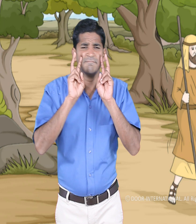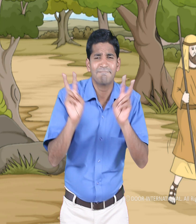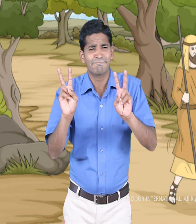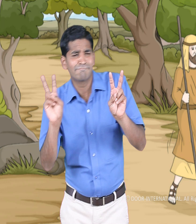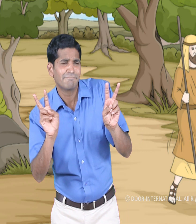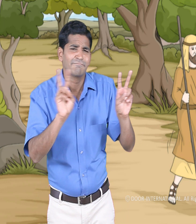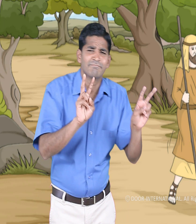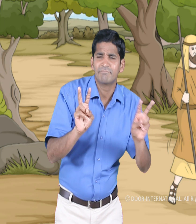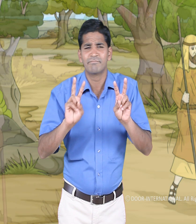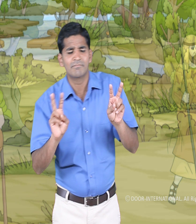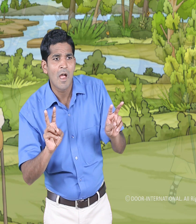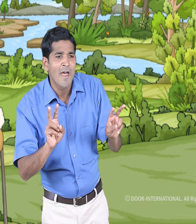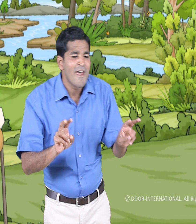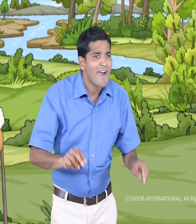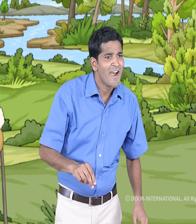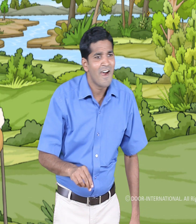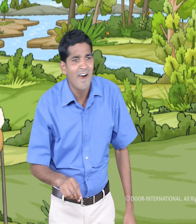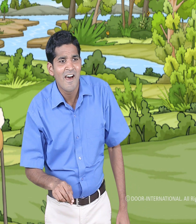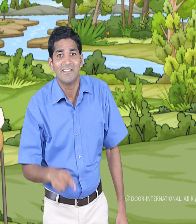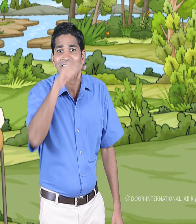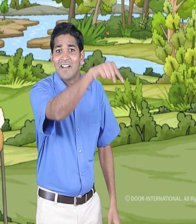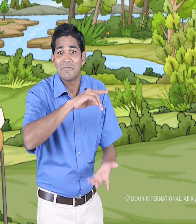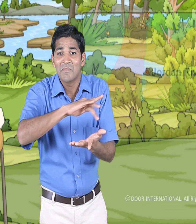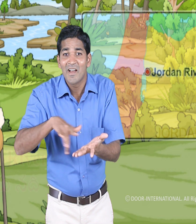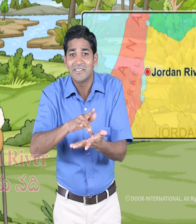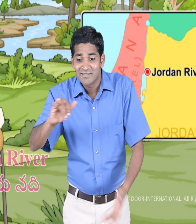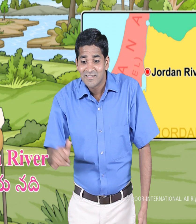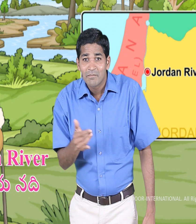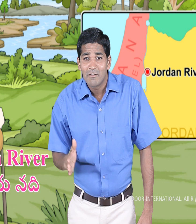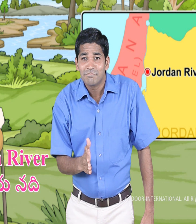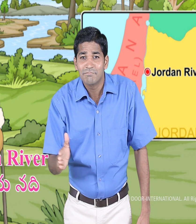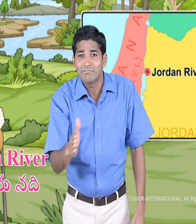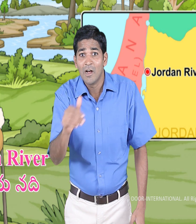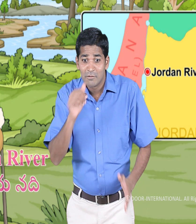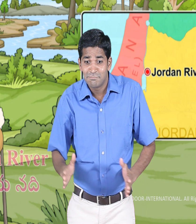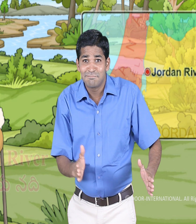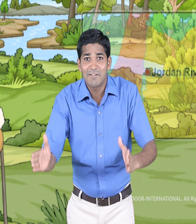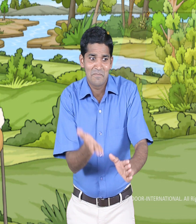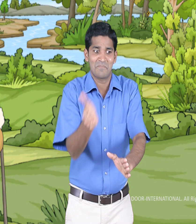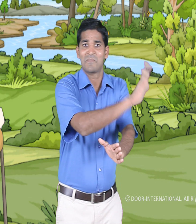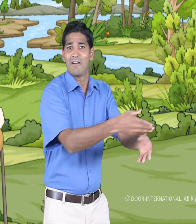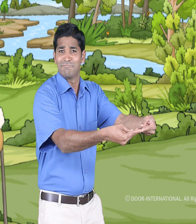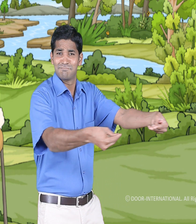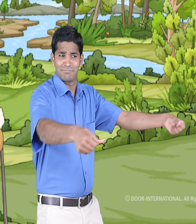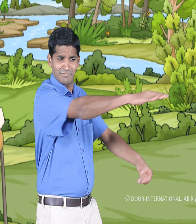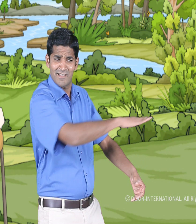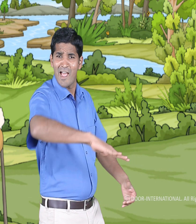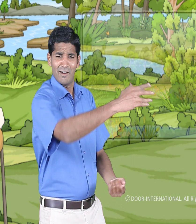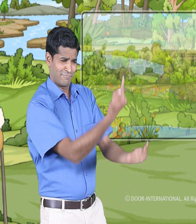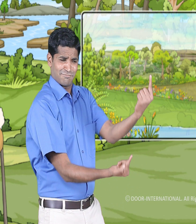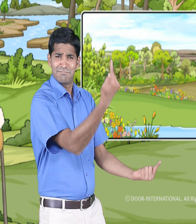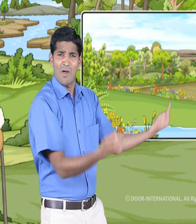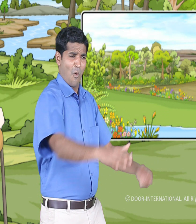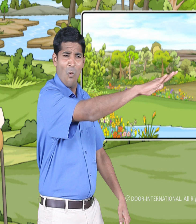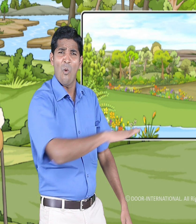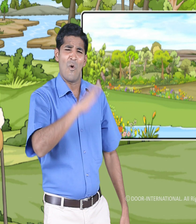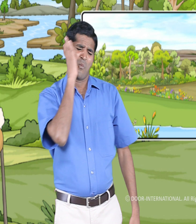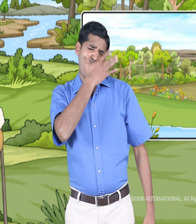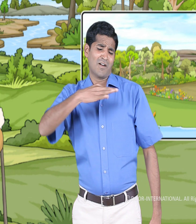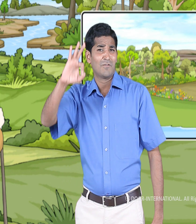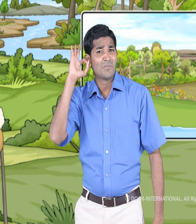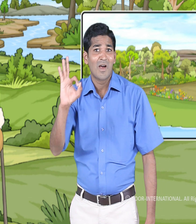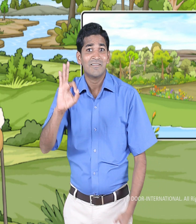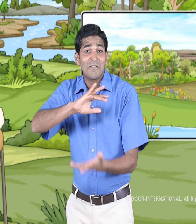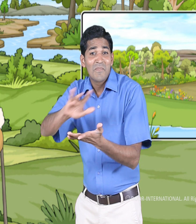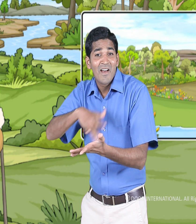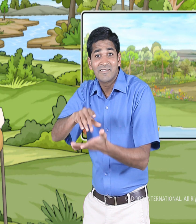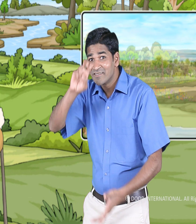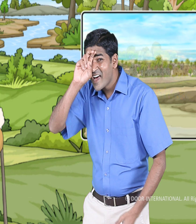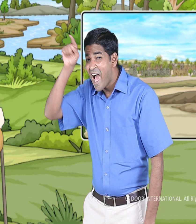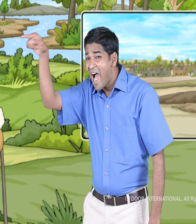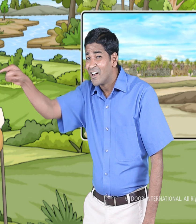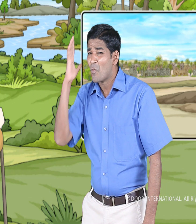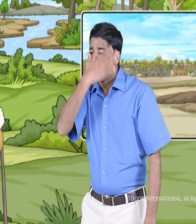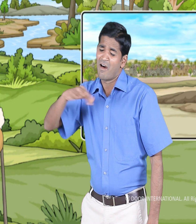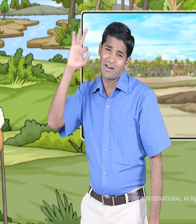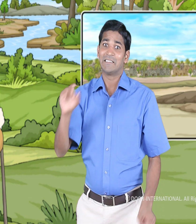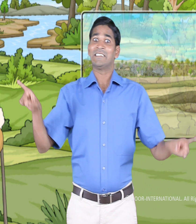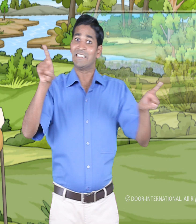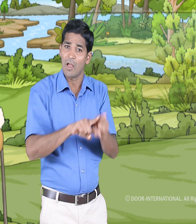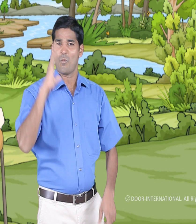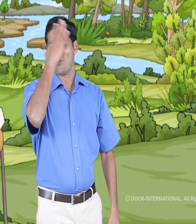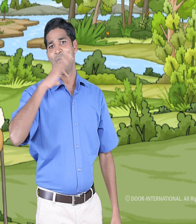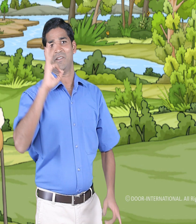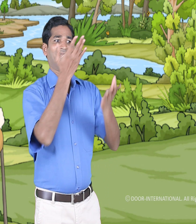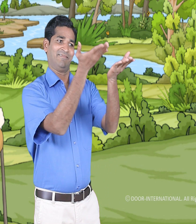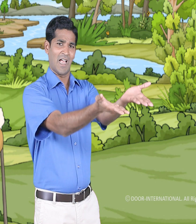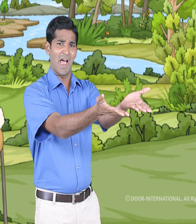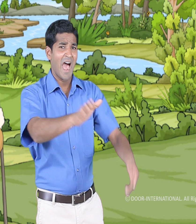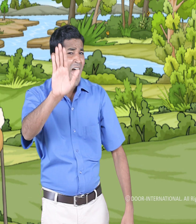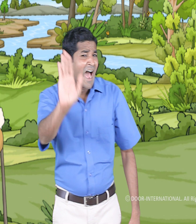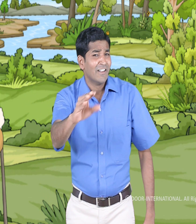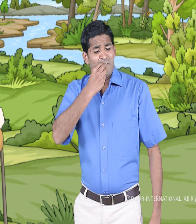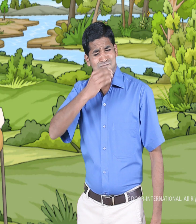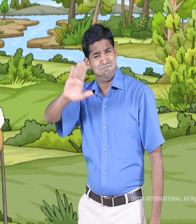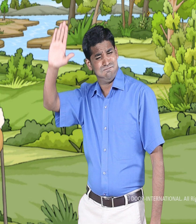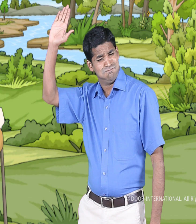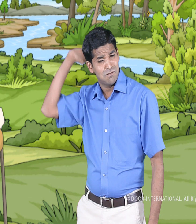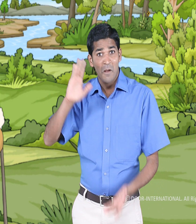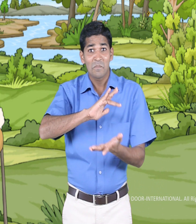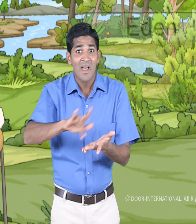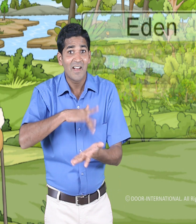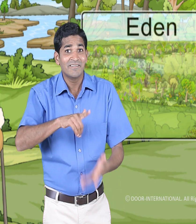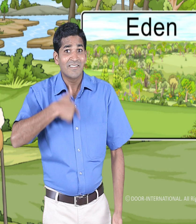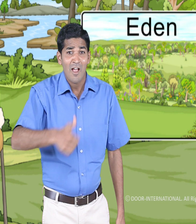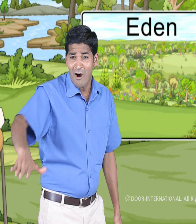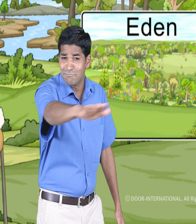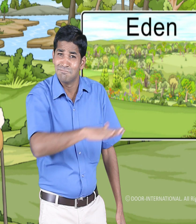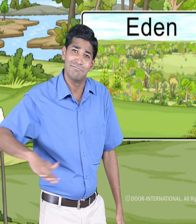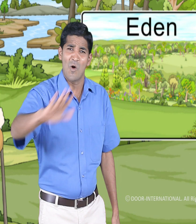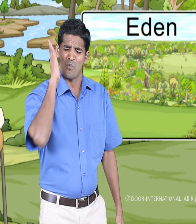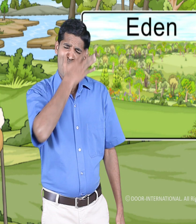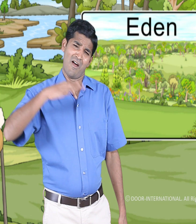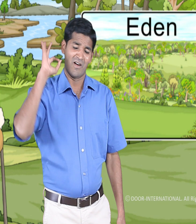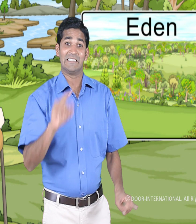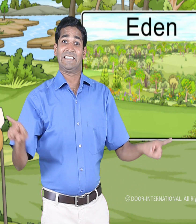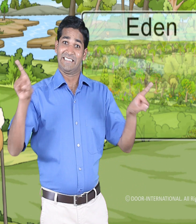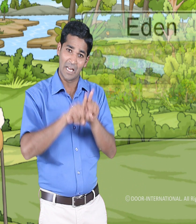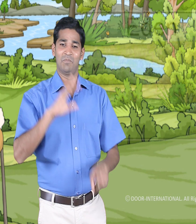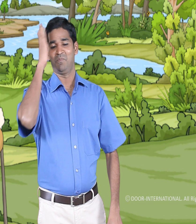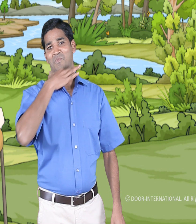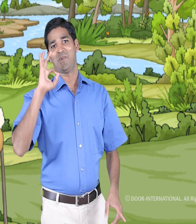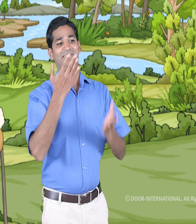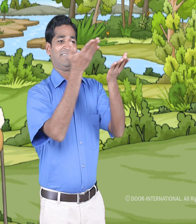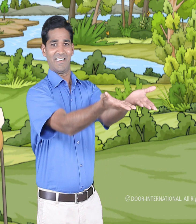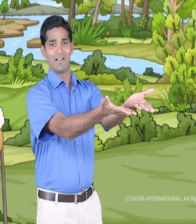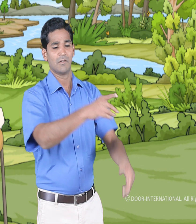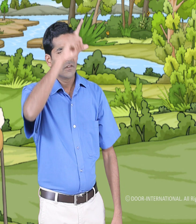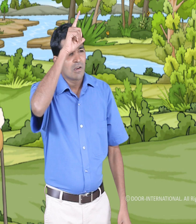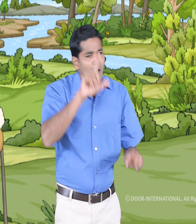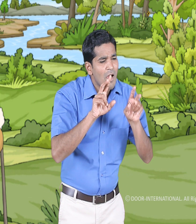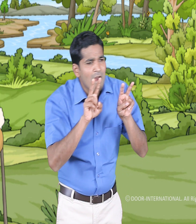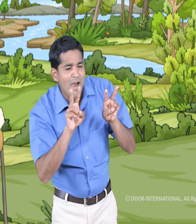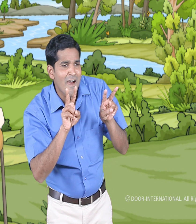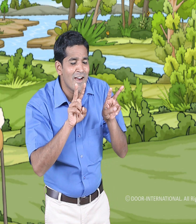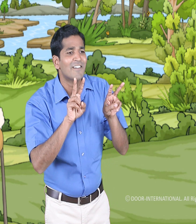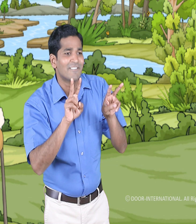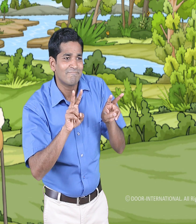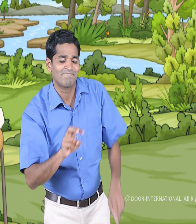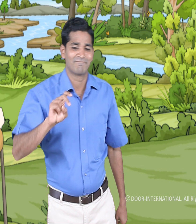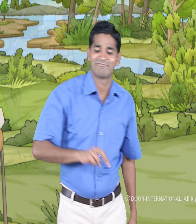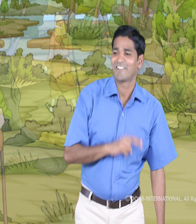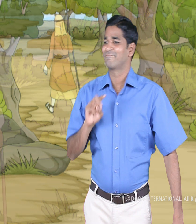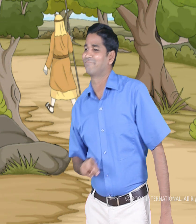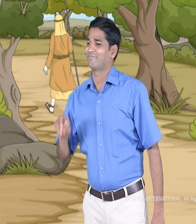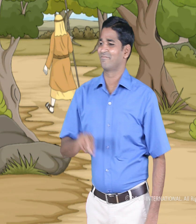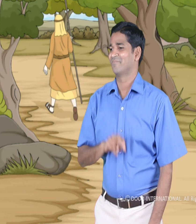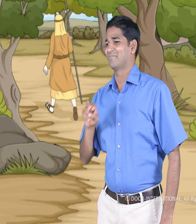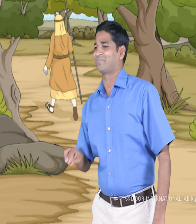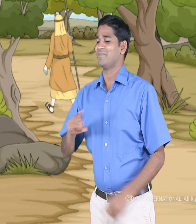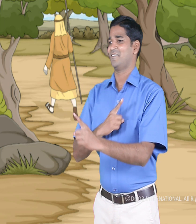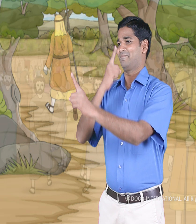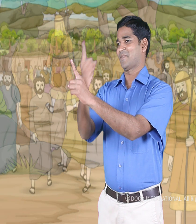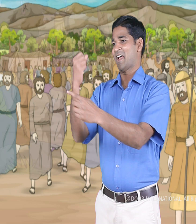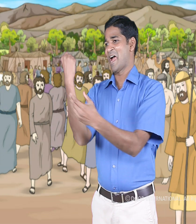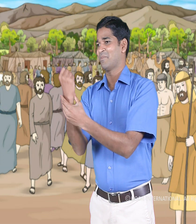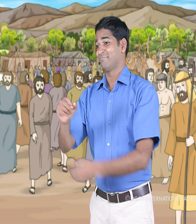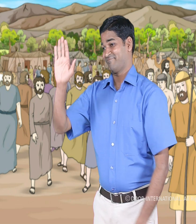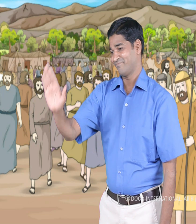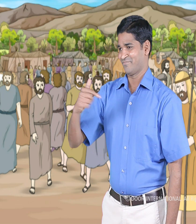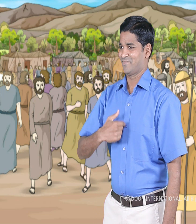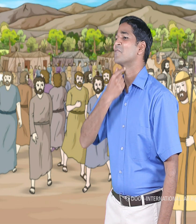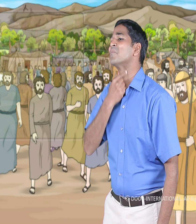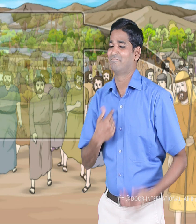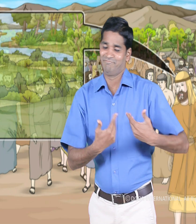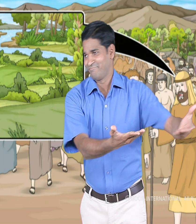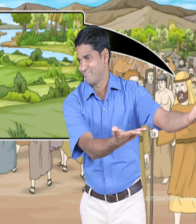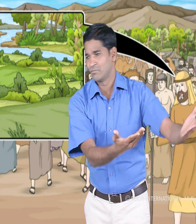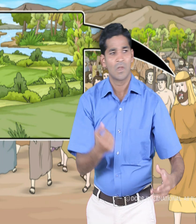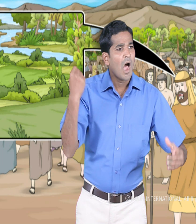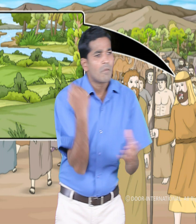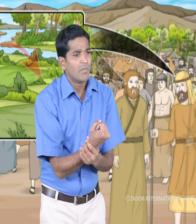And Lot looked out and saw that the whole plain of the Jordan, all the way to Zoar, was well watered like the garden of the LORD, like the land of Egypt.